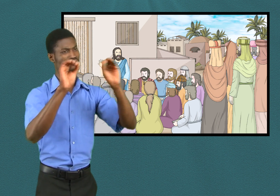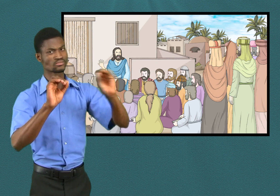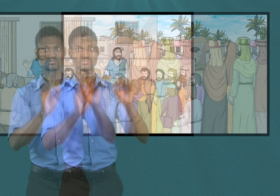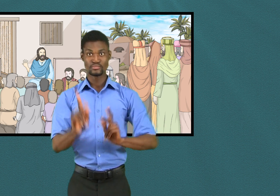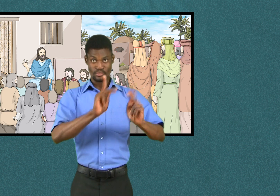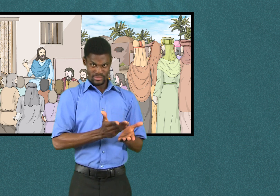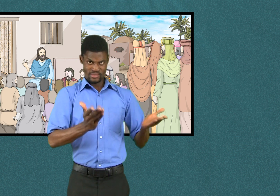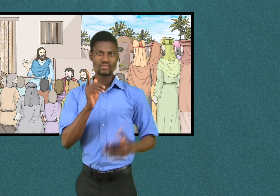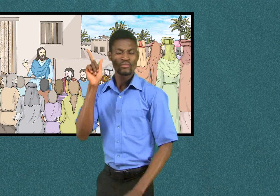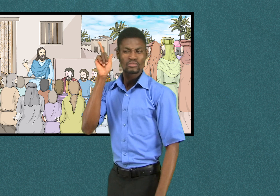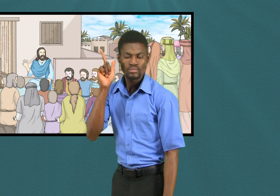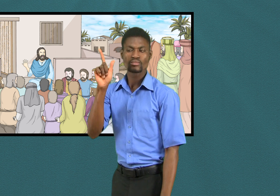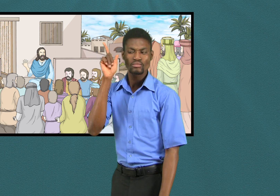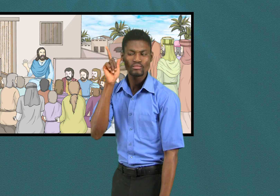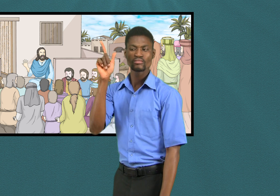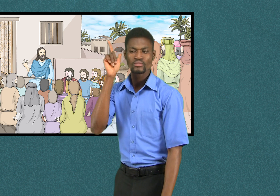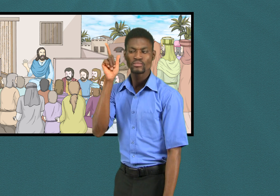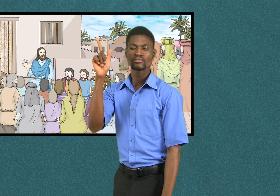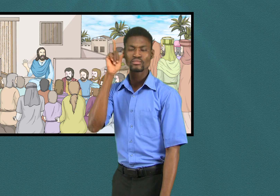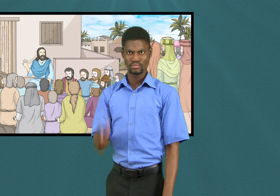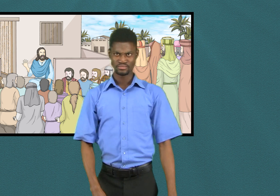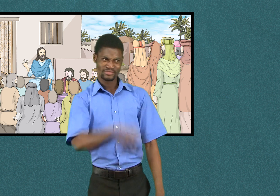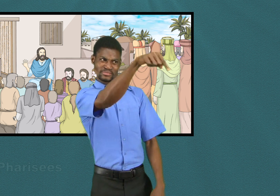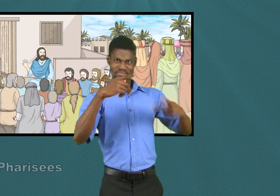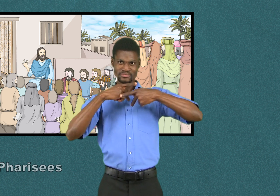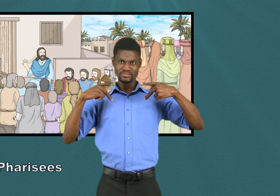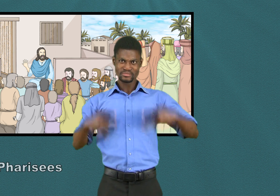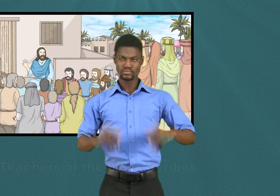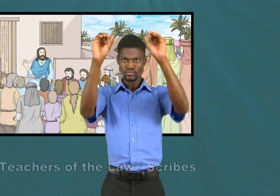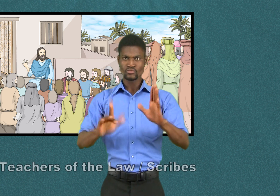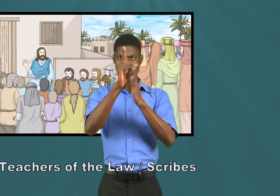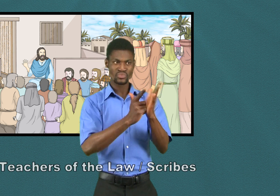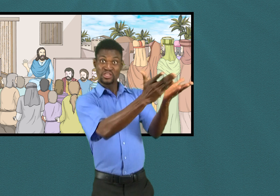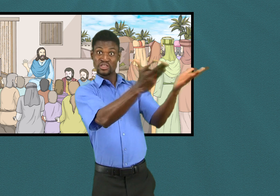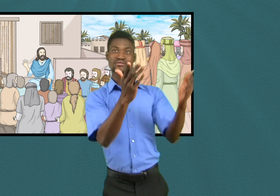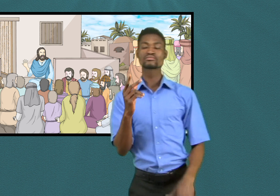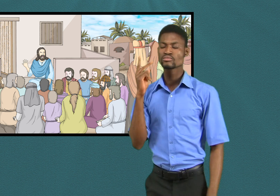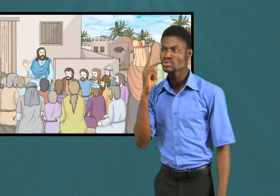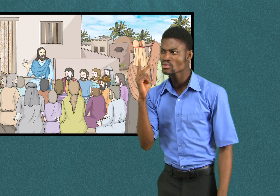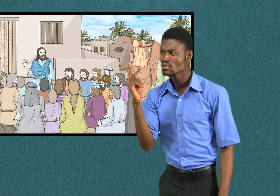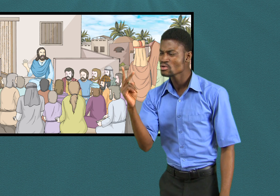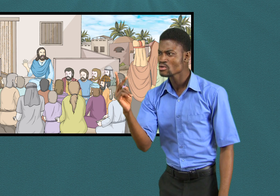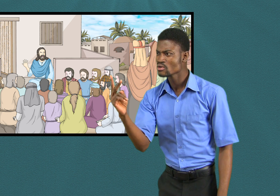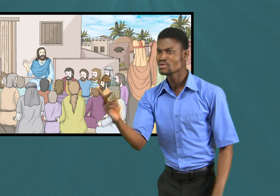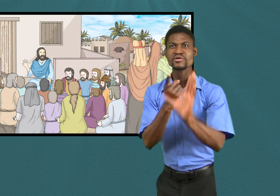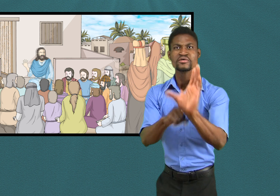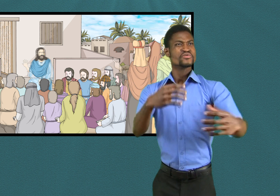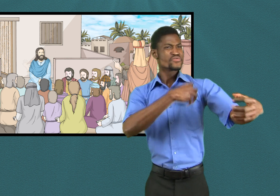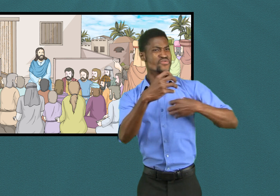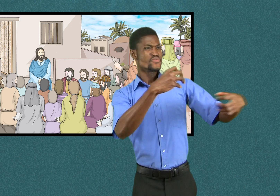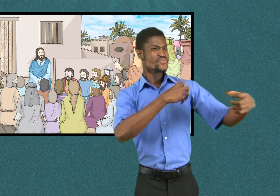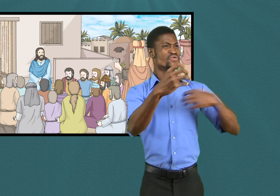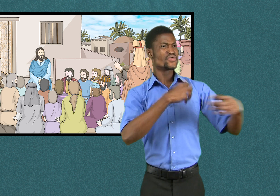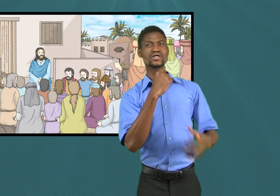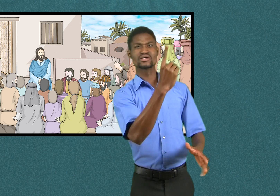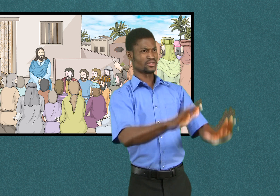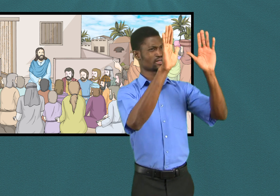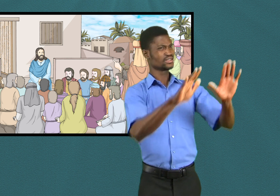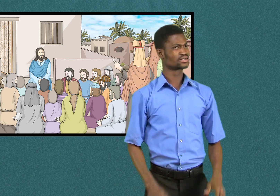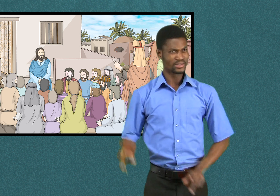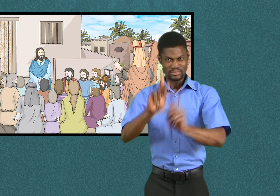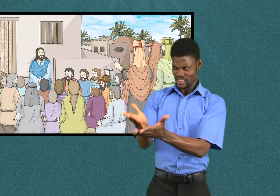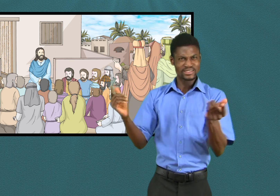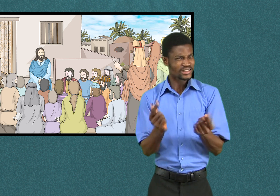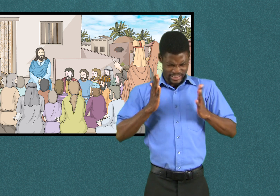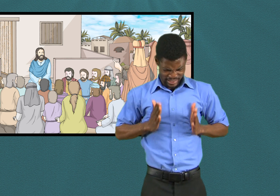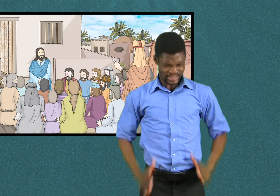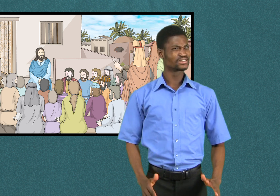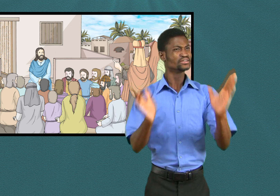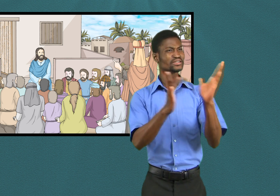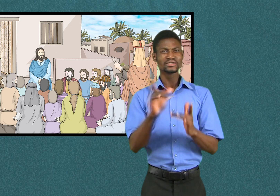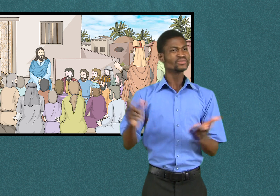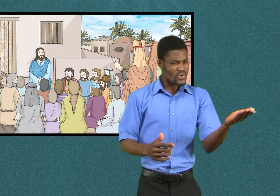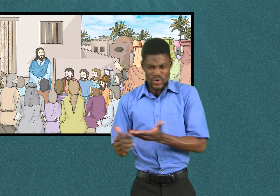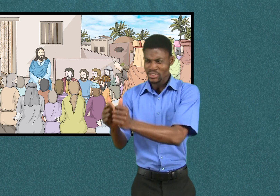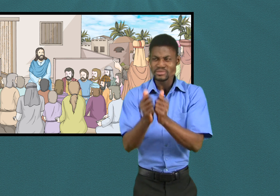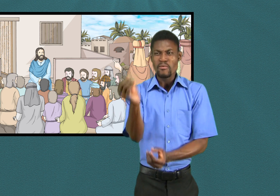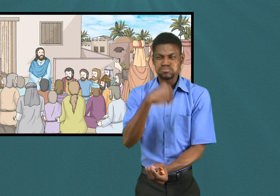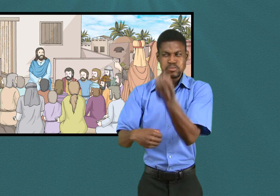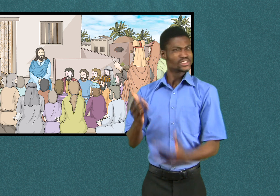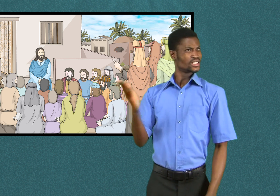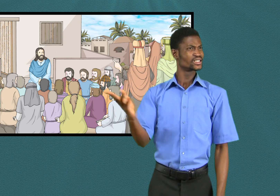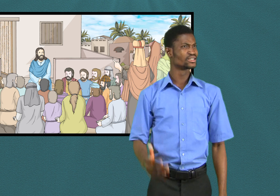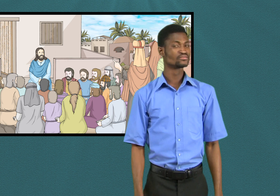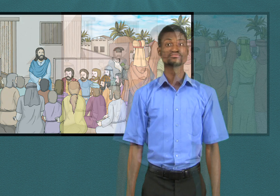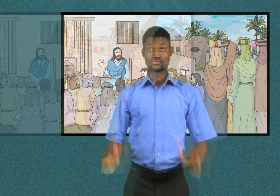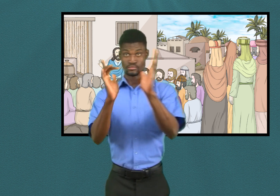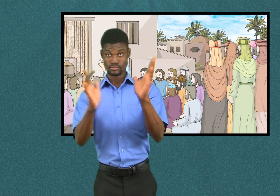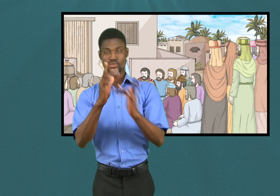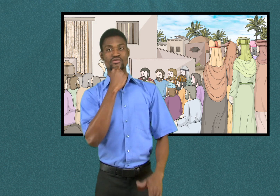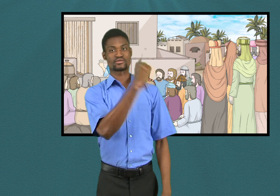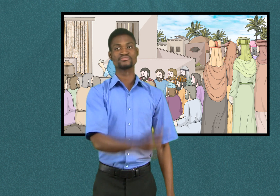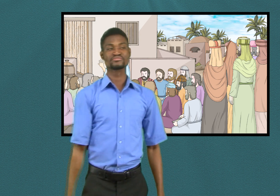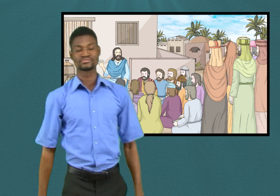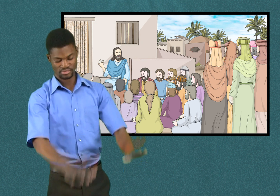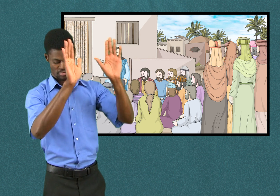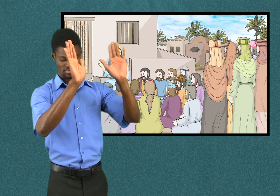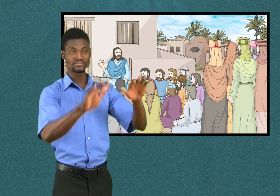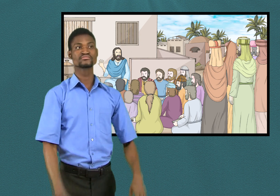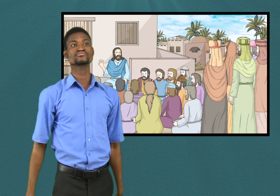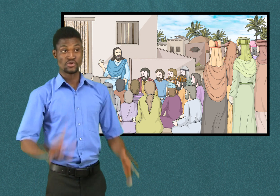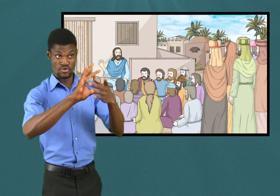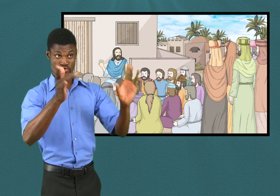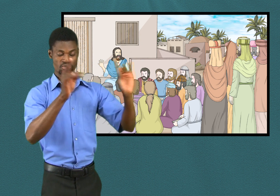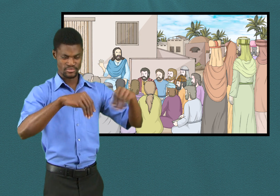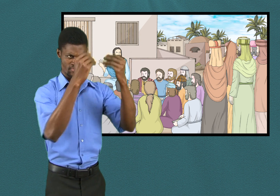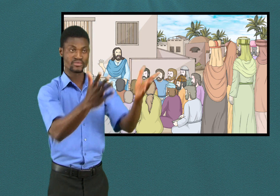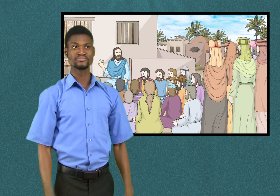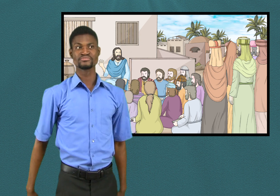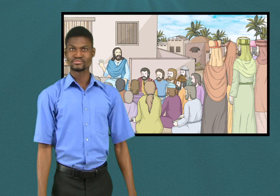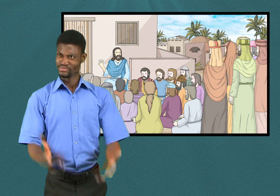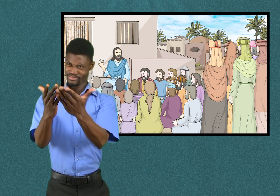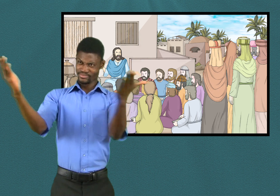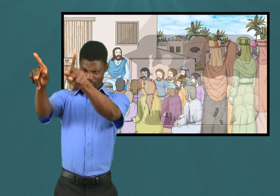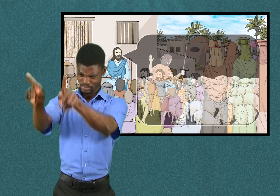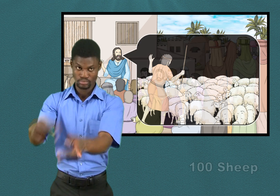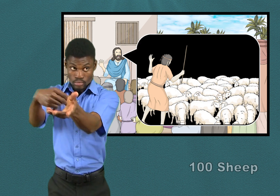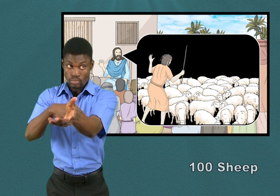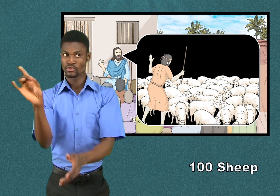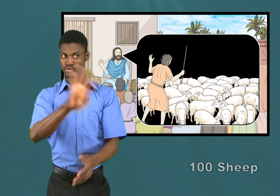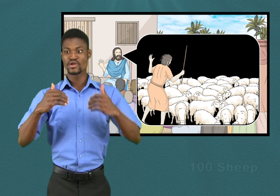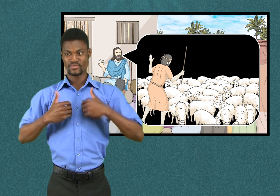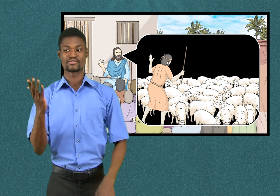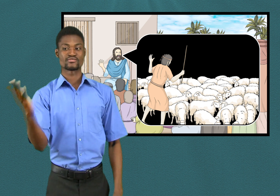So the Pharisees and scribes began to grumble: “This man welcomes sinners and eats with them.”